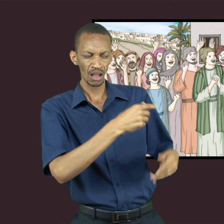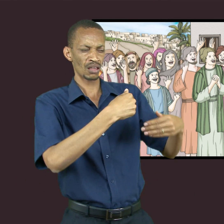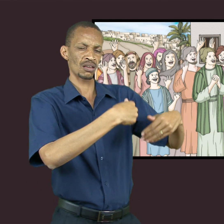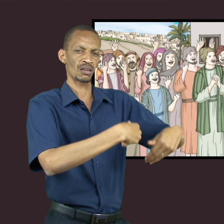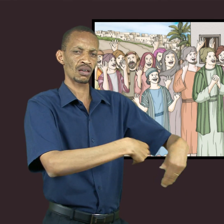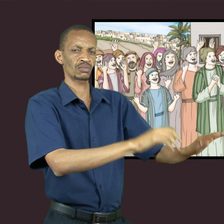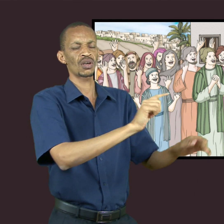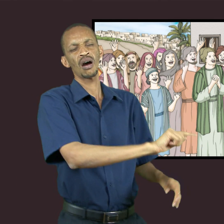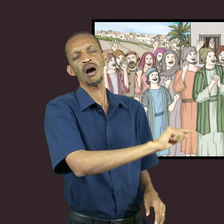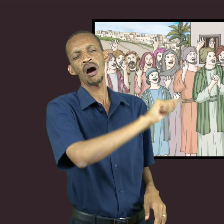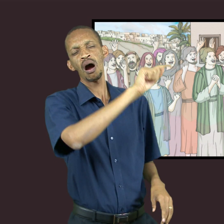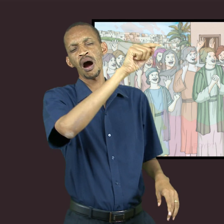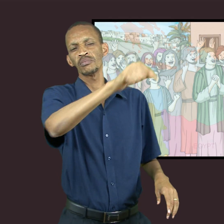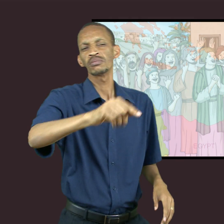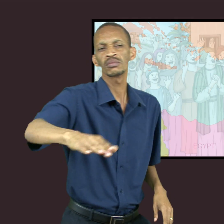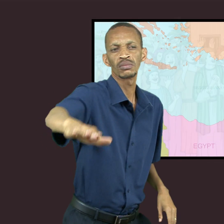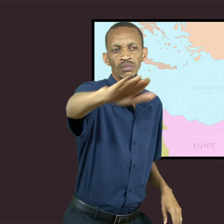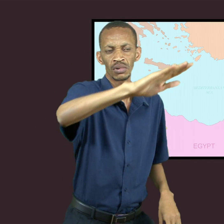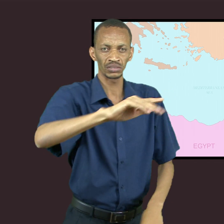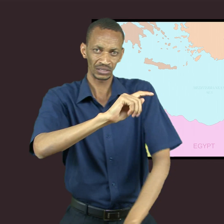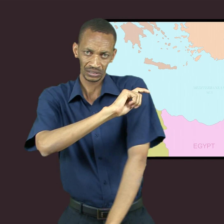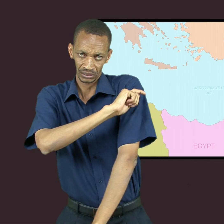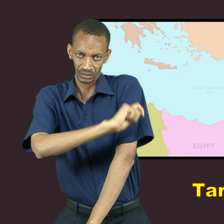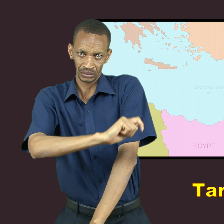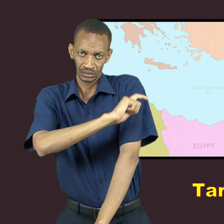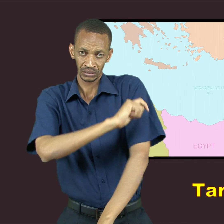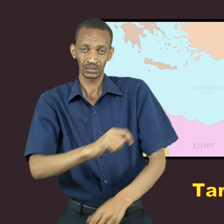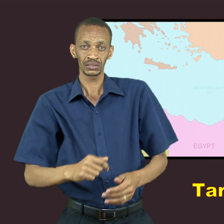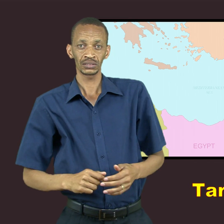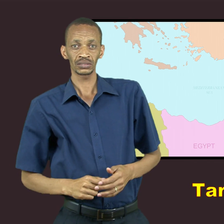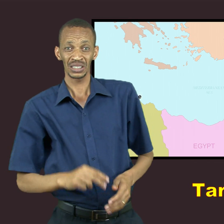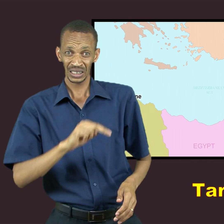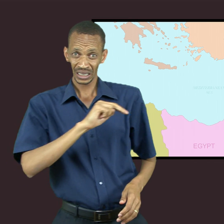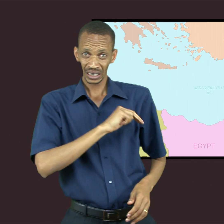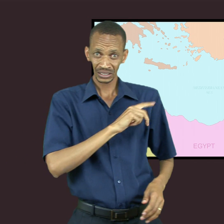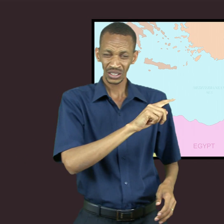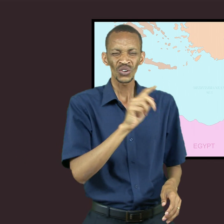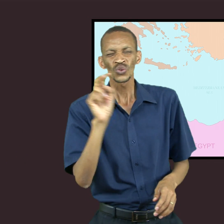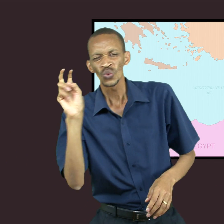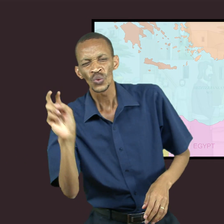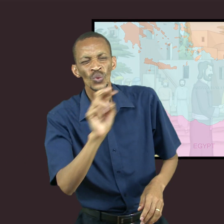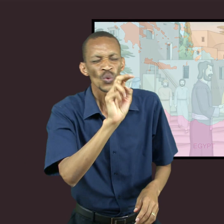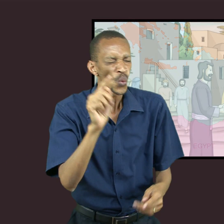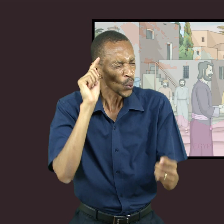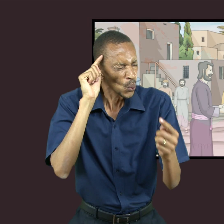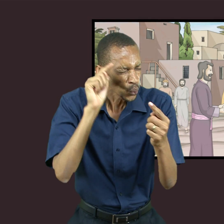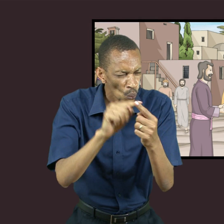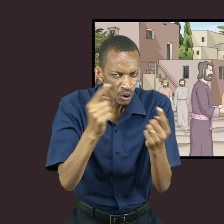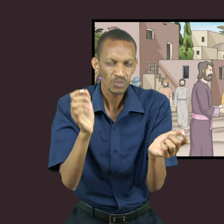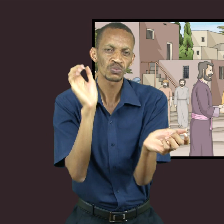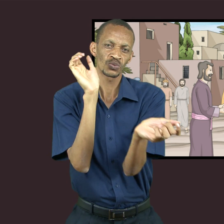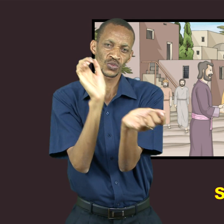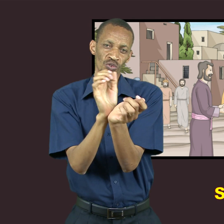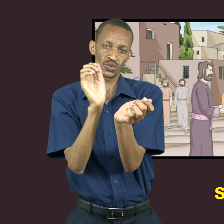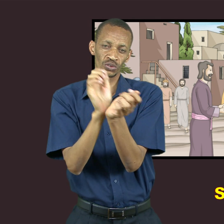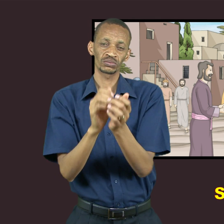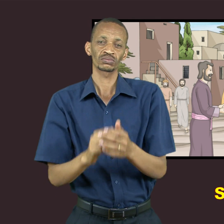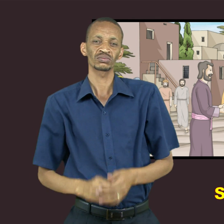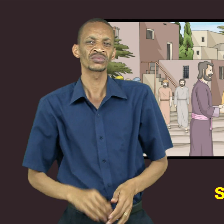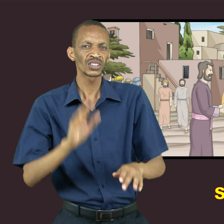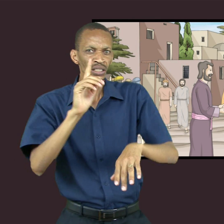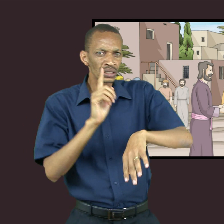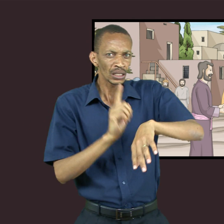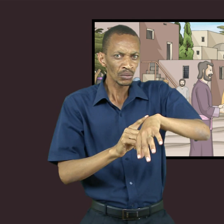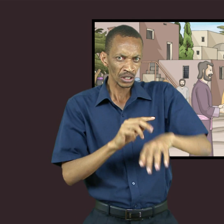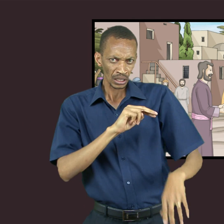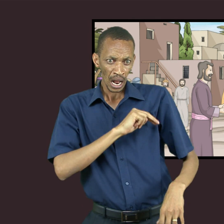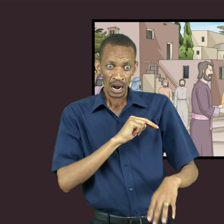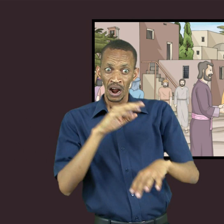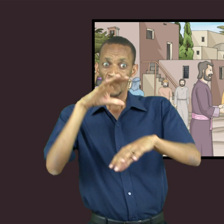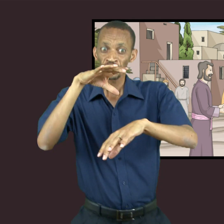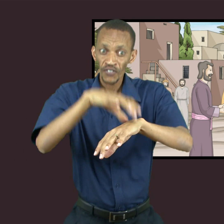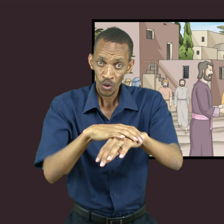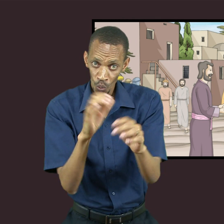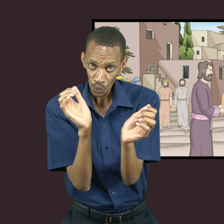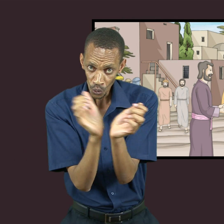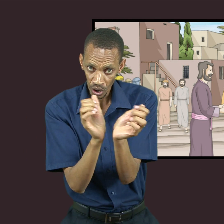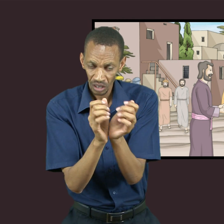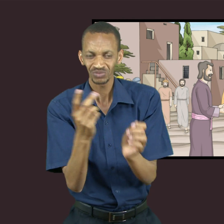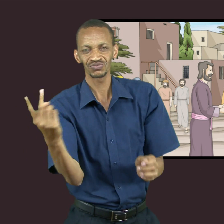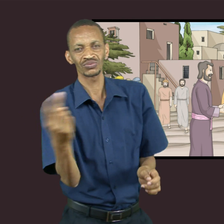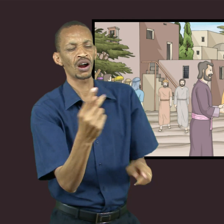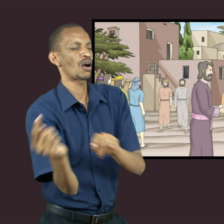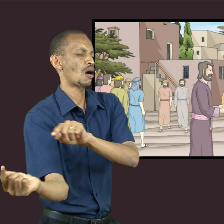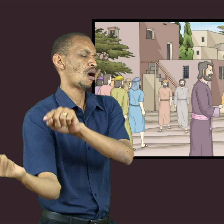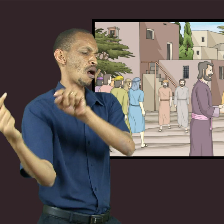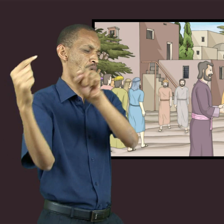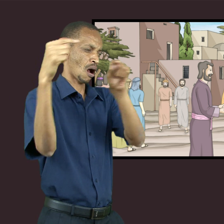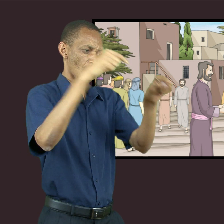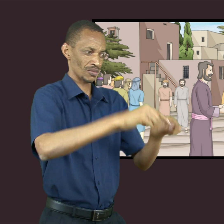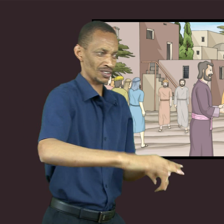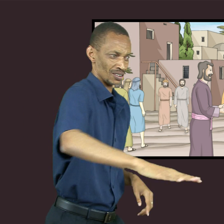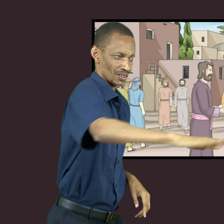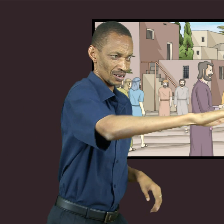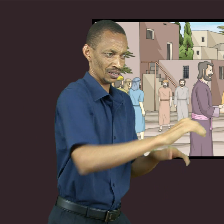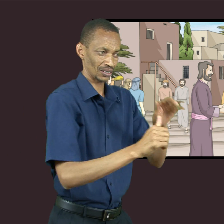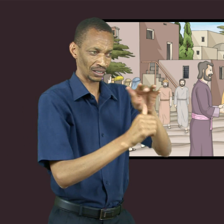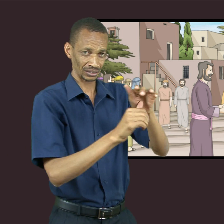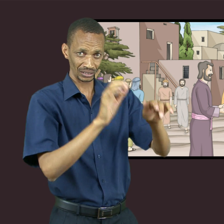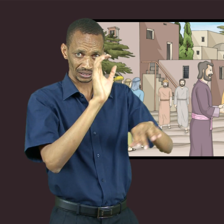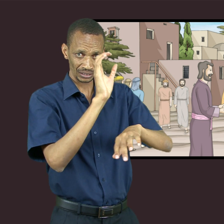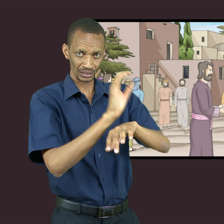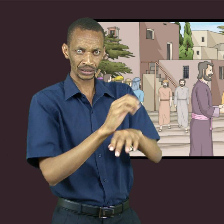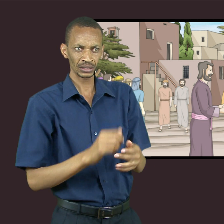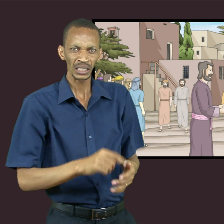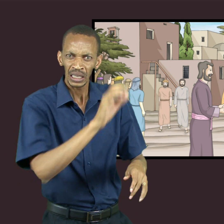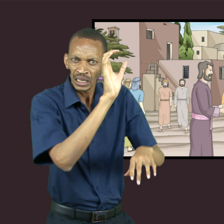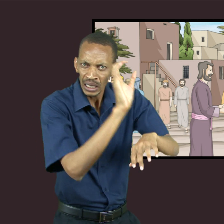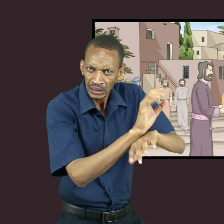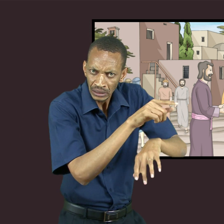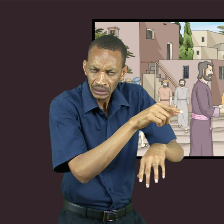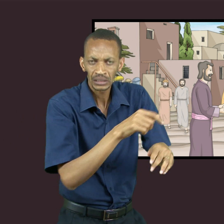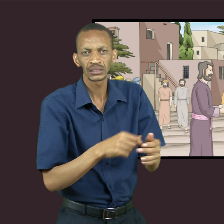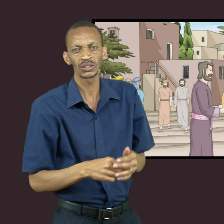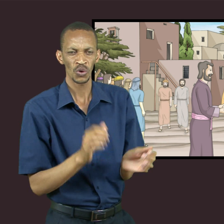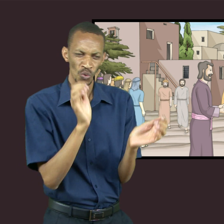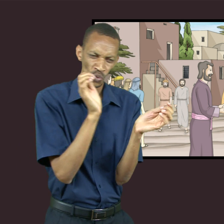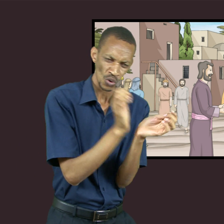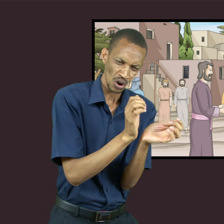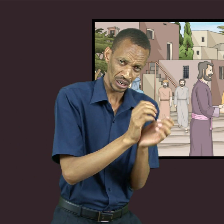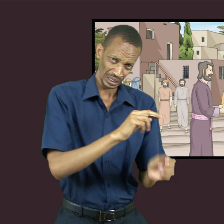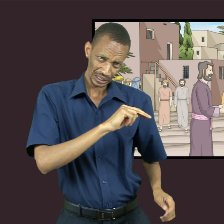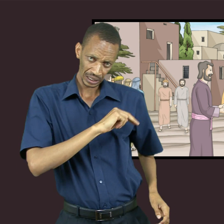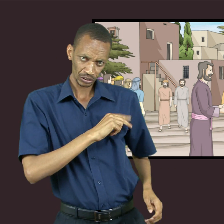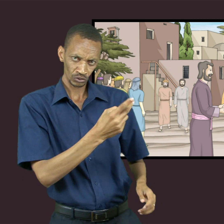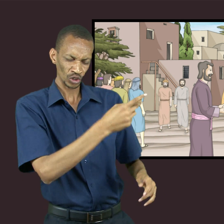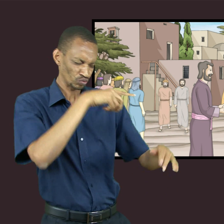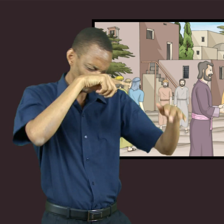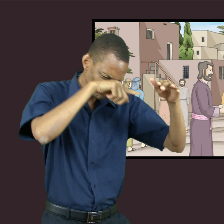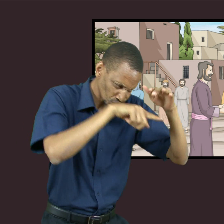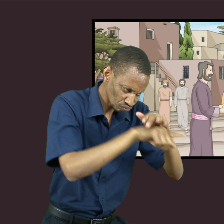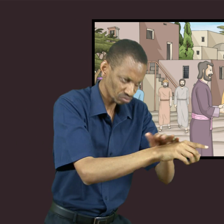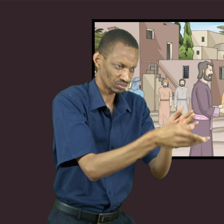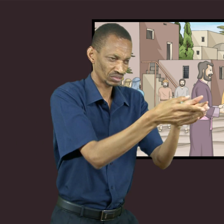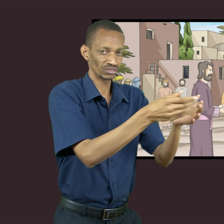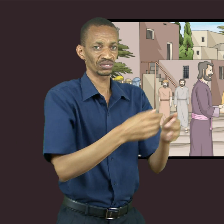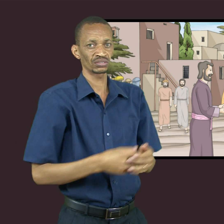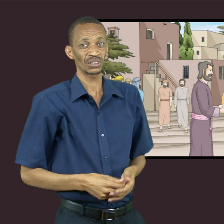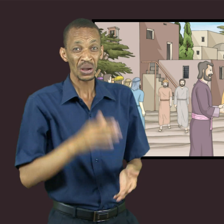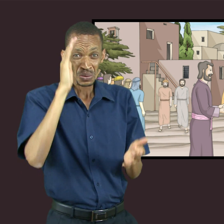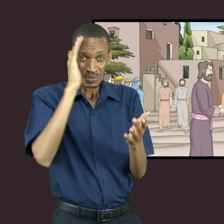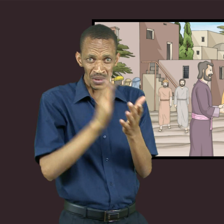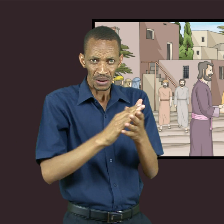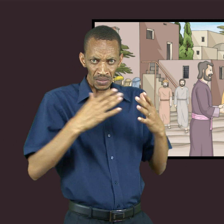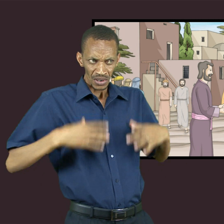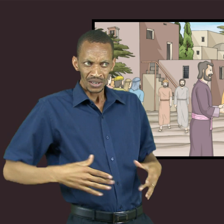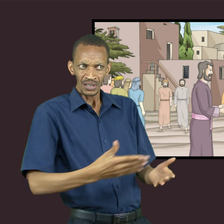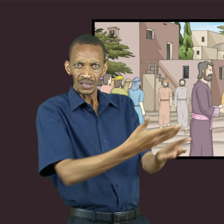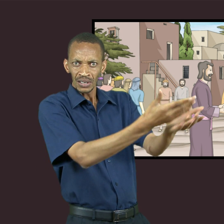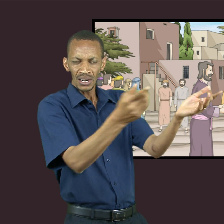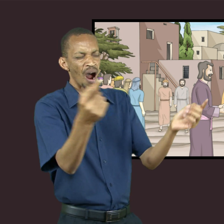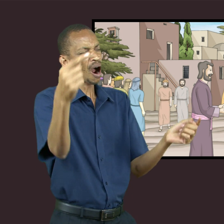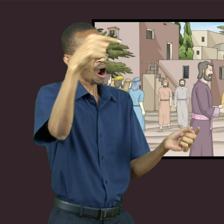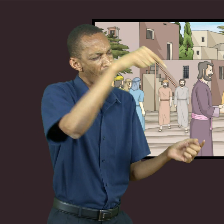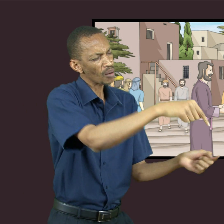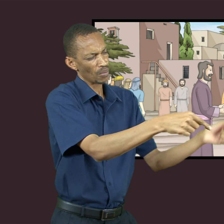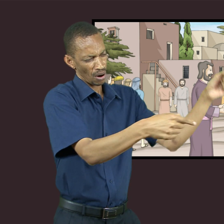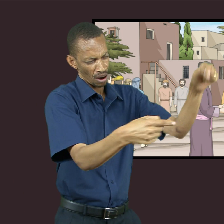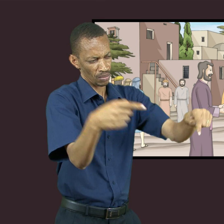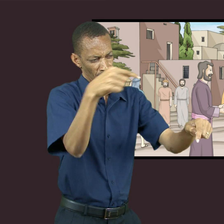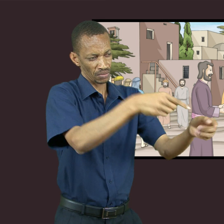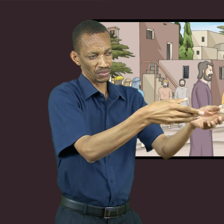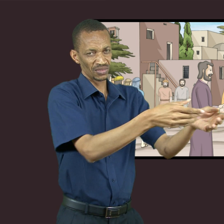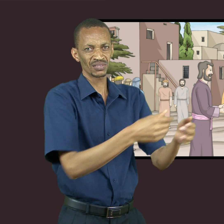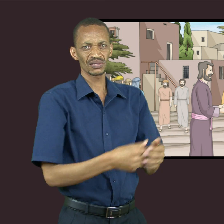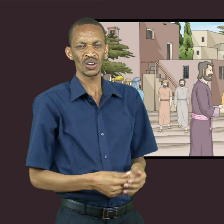Then Barnabas went to Tarsus to look for Saul, and when he found him, he brought him back to Antioch.